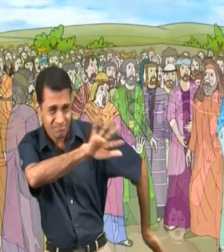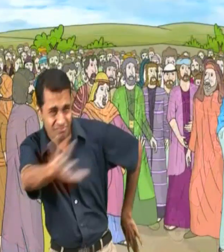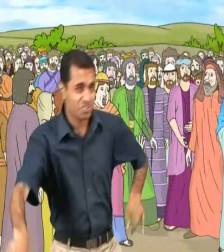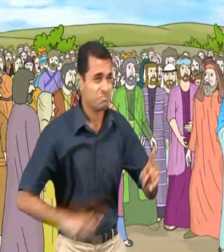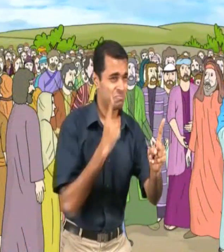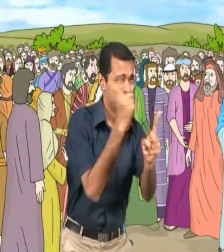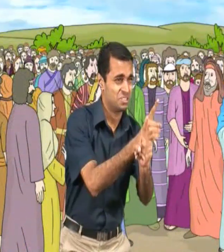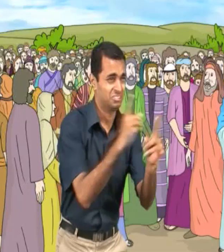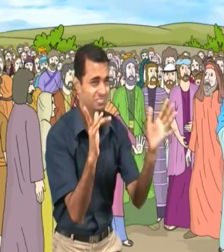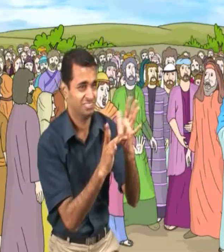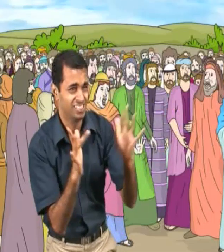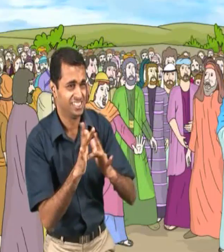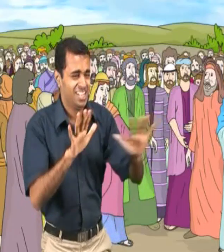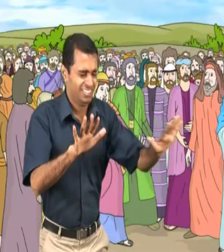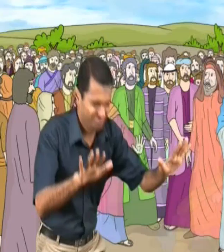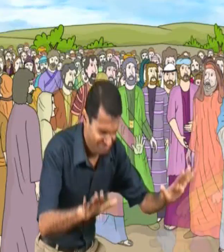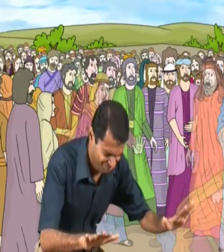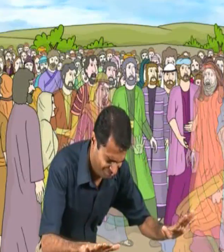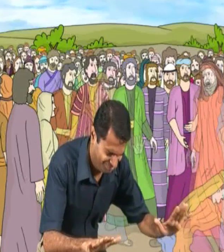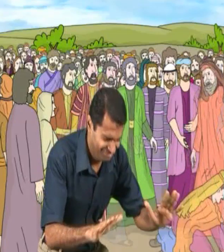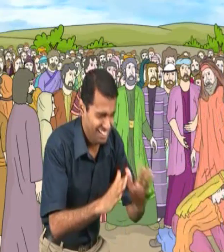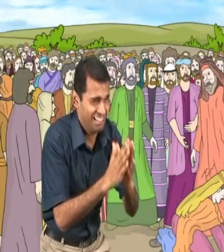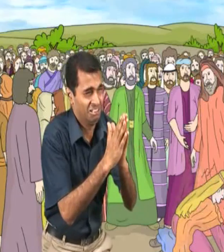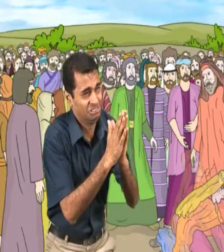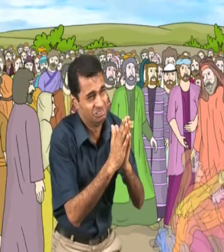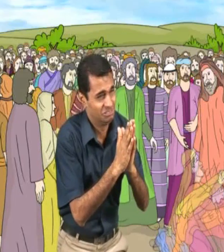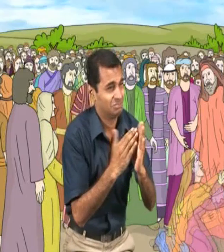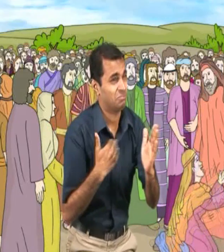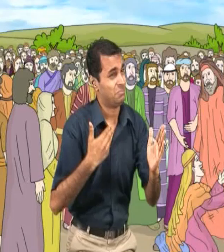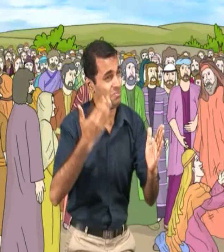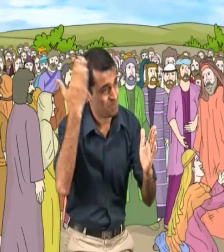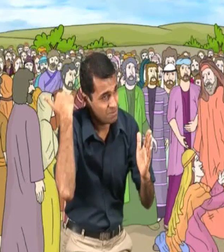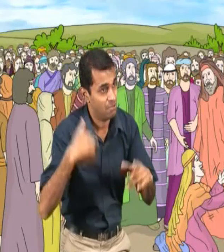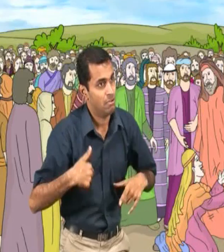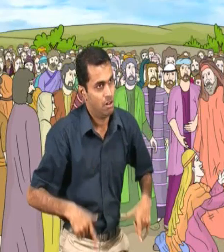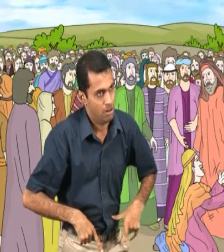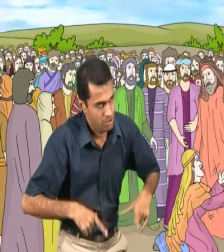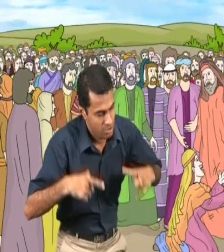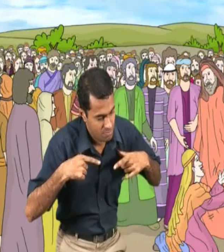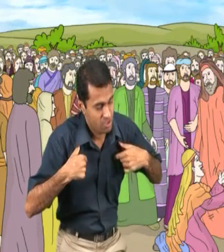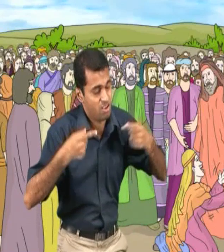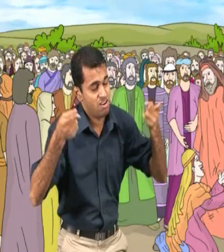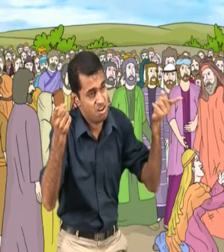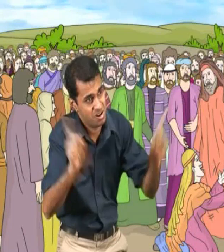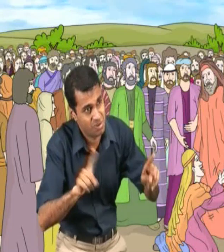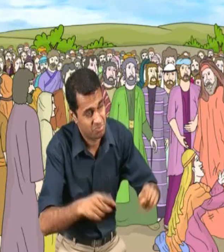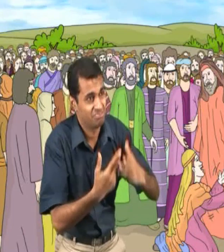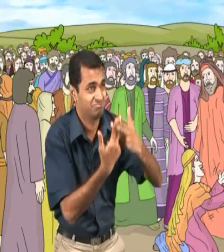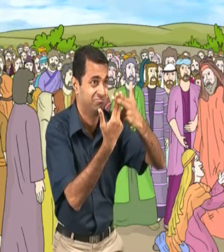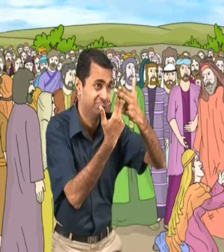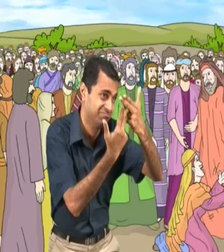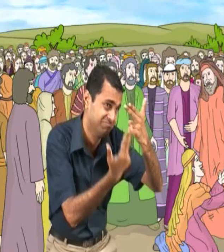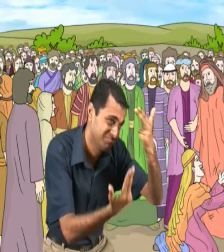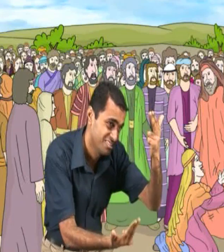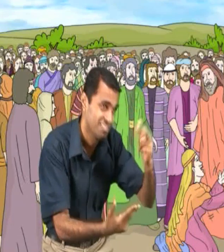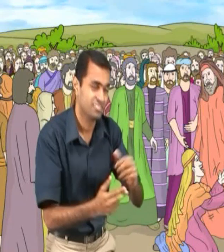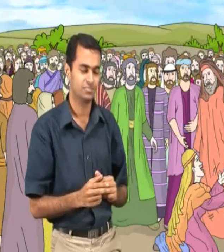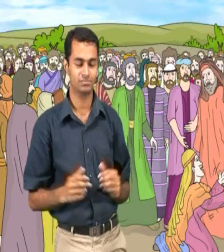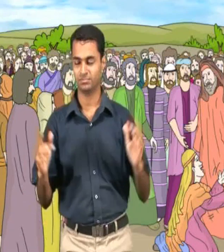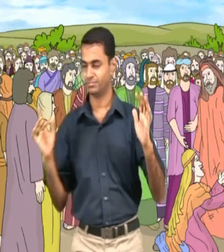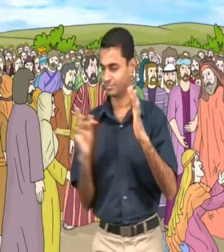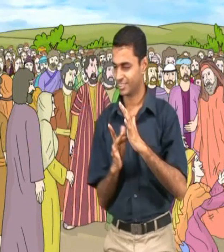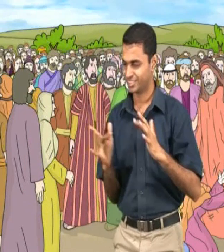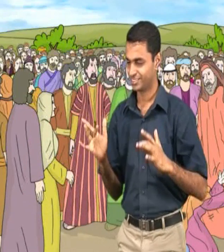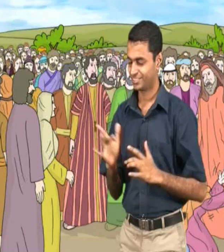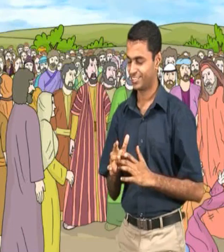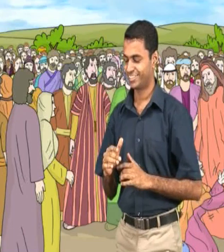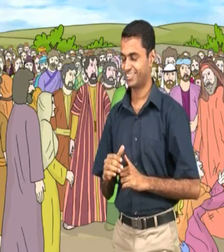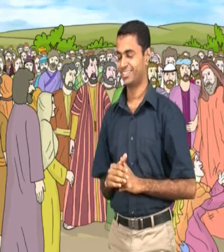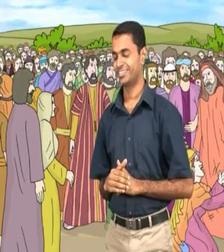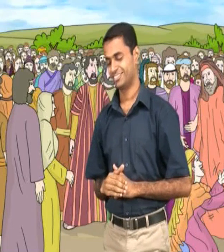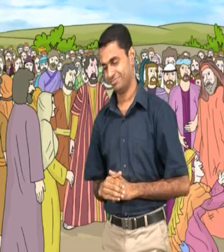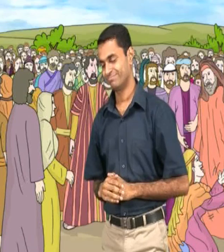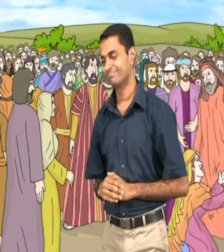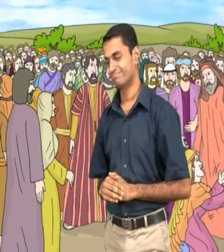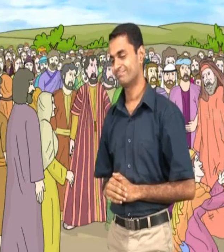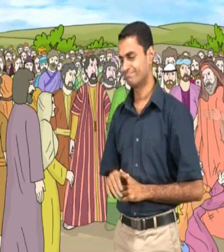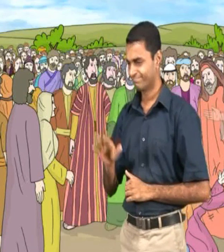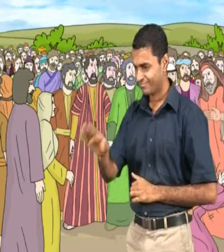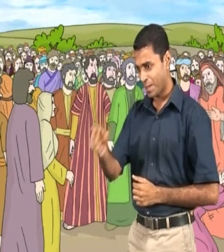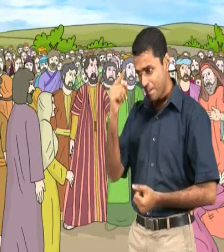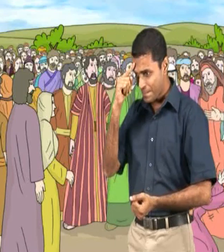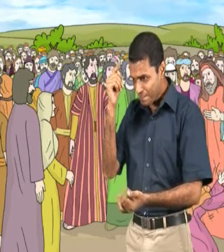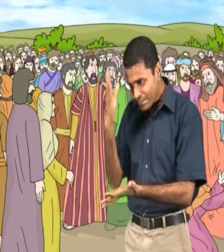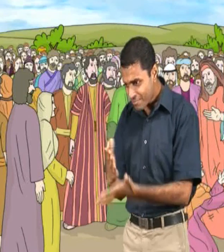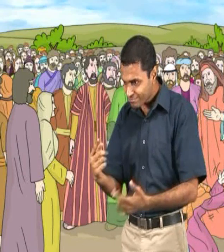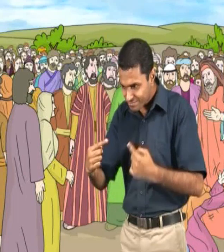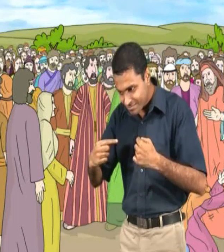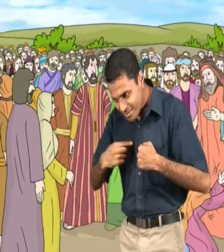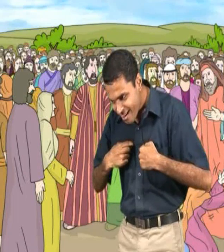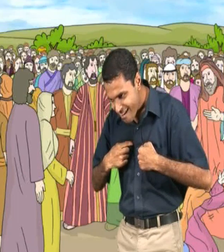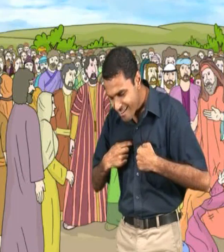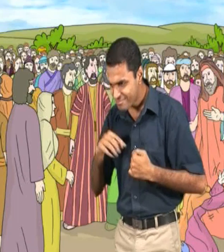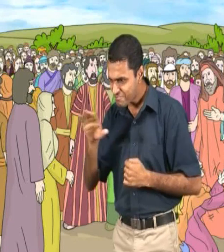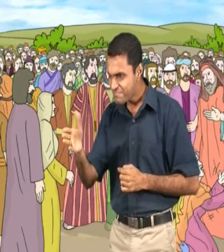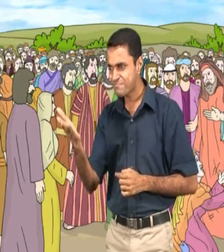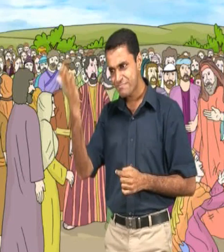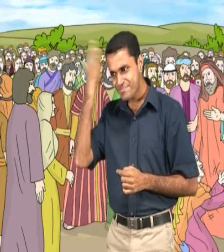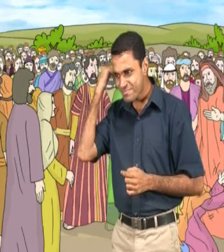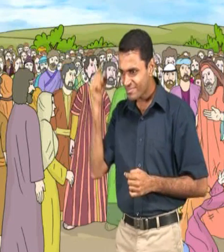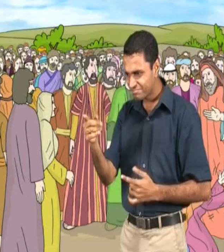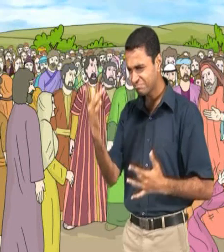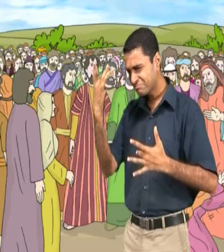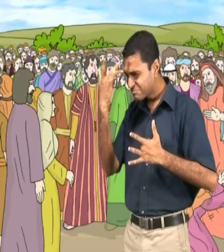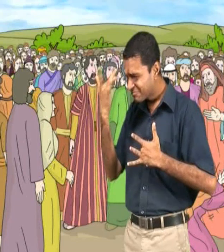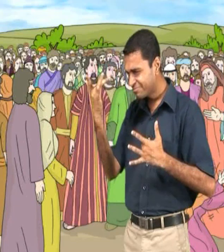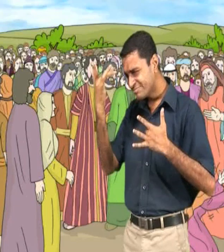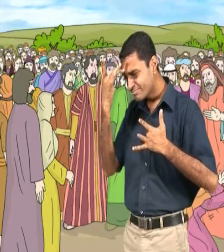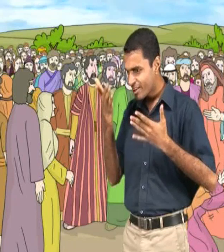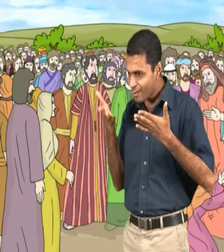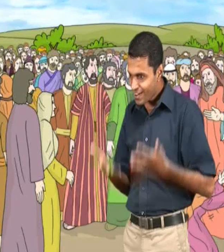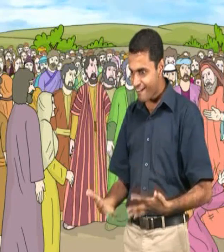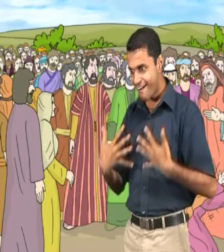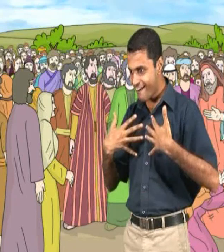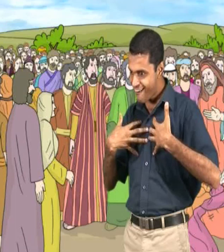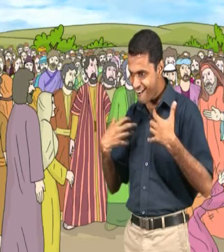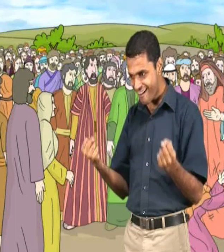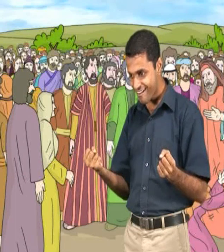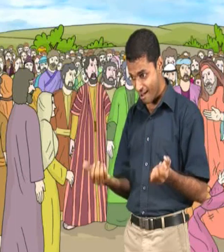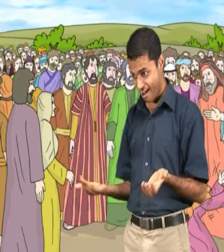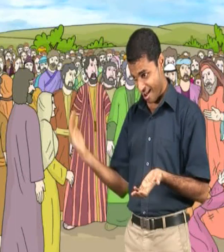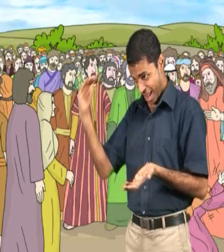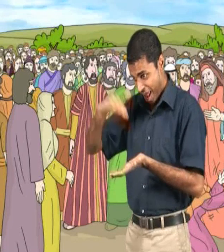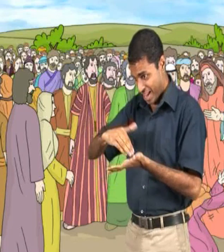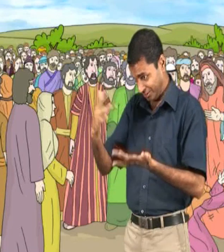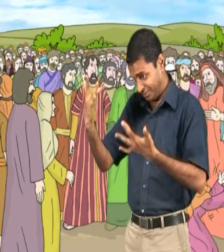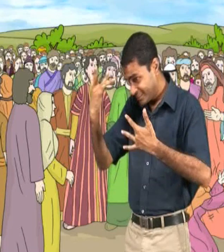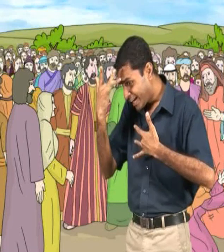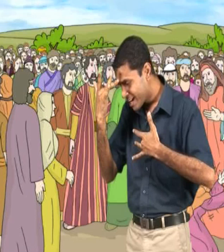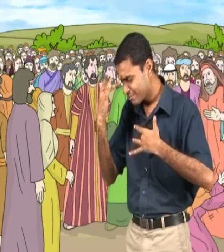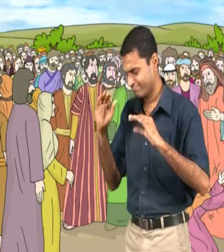Then the woman, knowing what had happened to her, came and fell down before Him trembling in fear, and she told Him the whole truth.